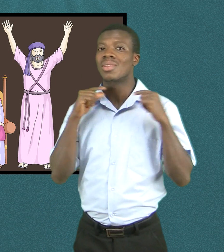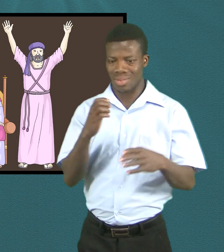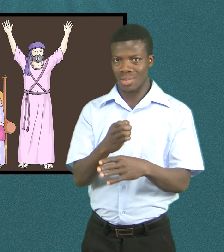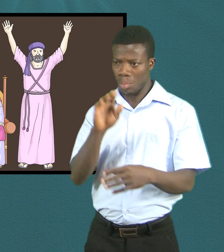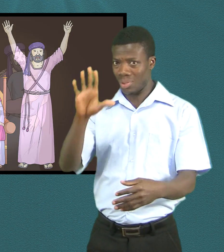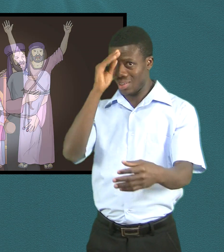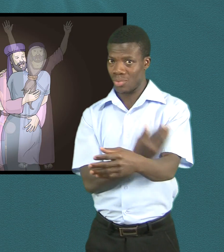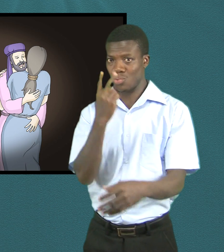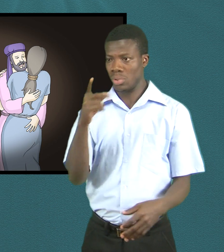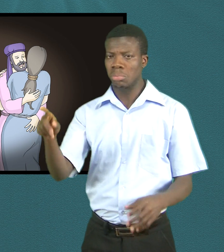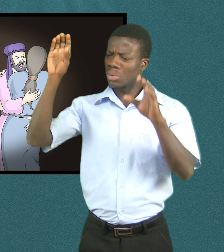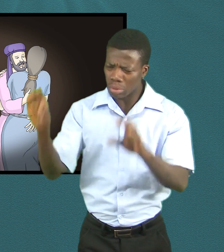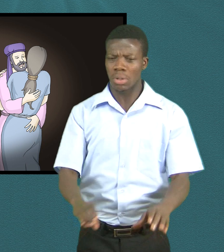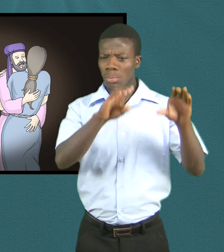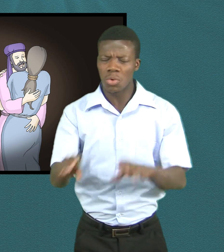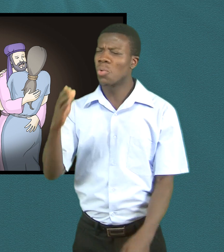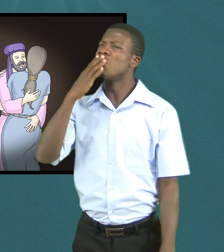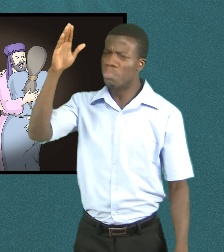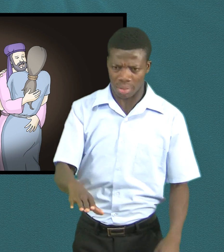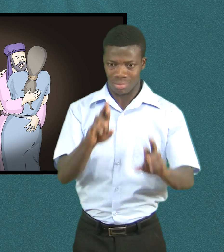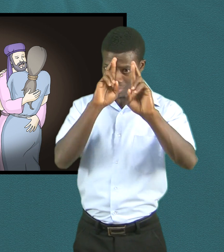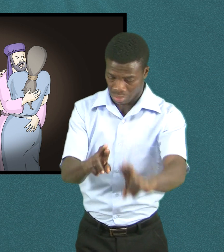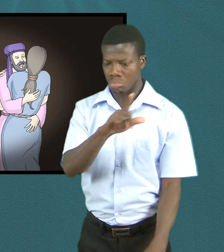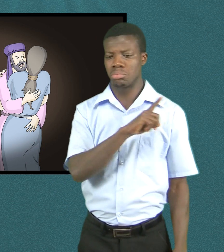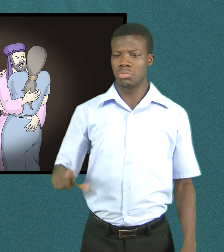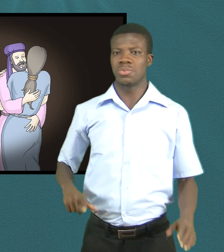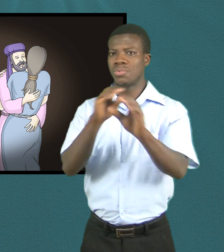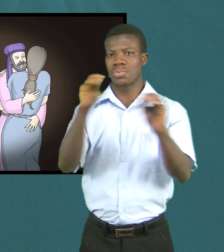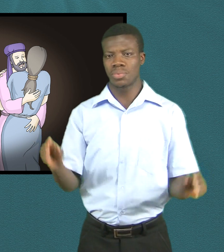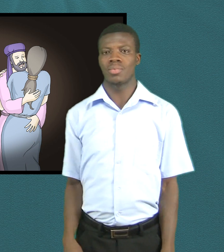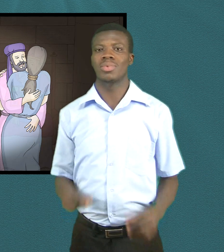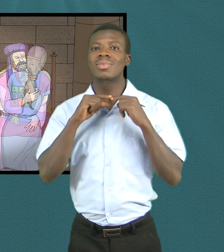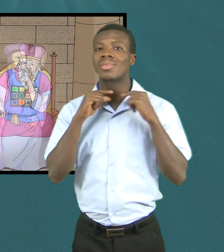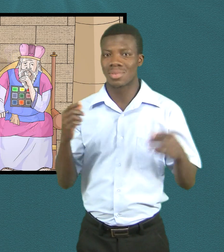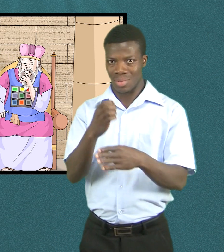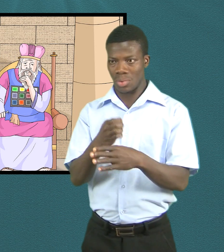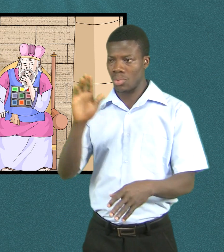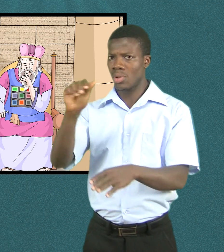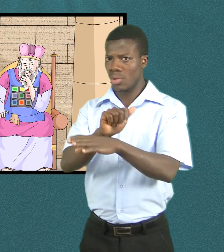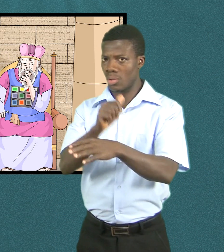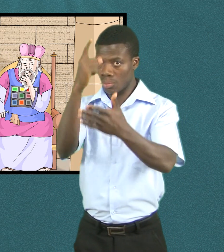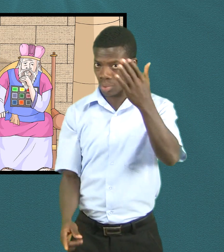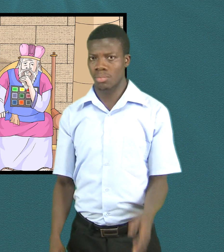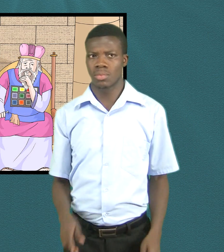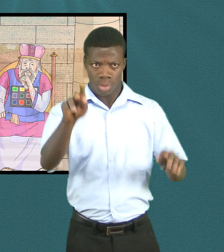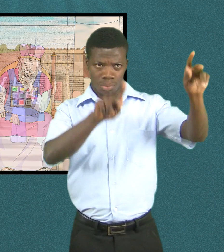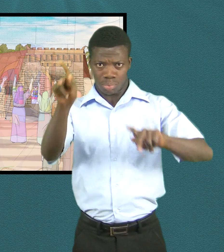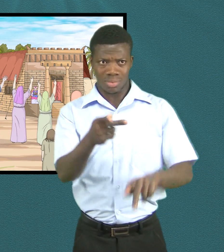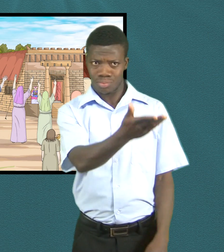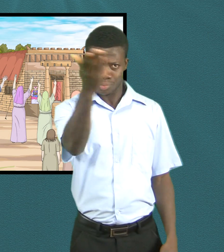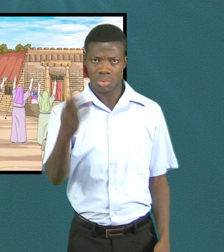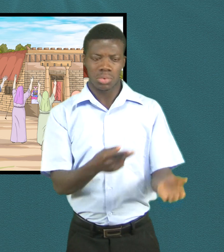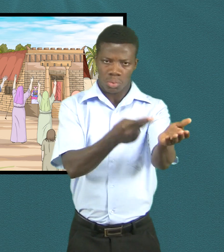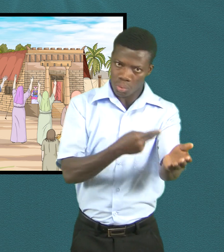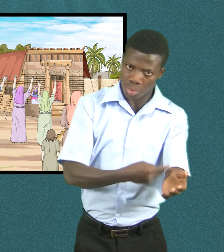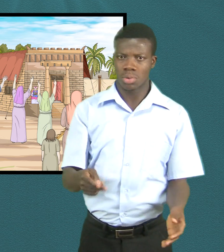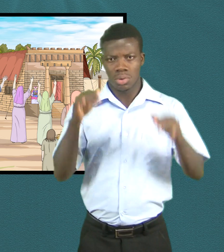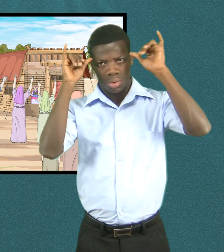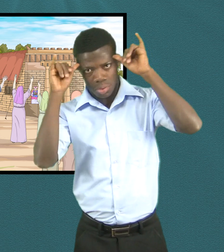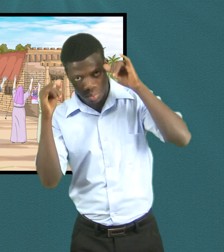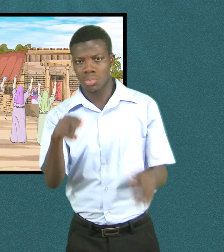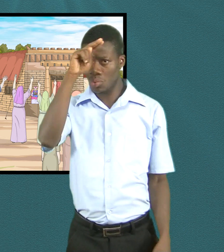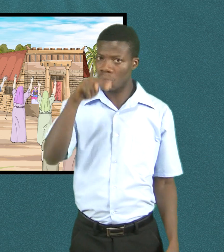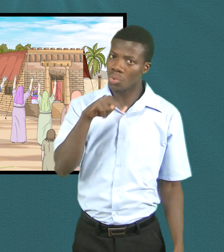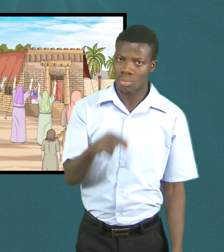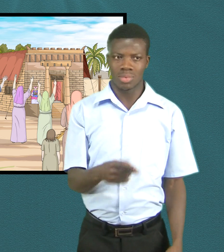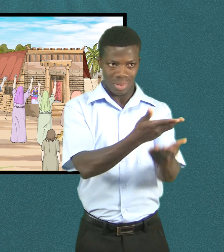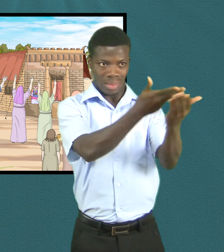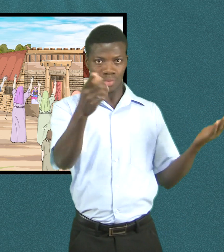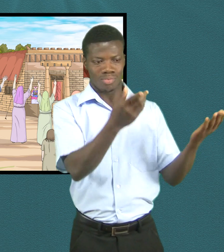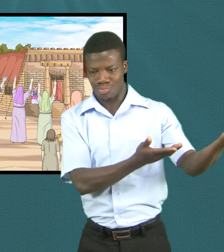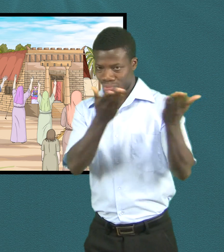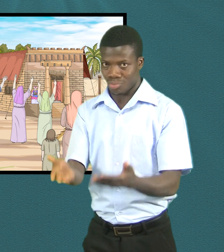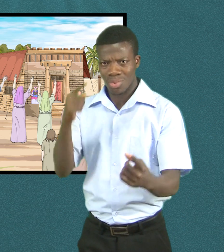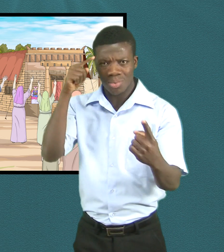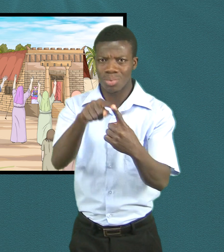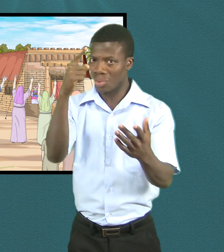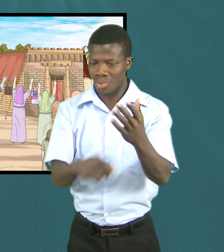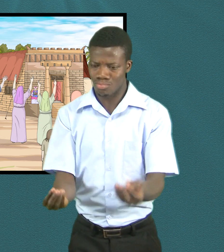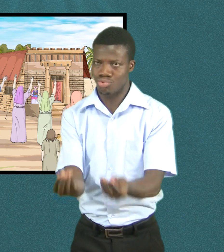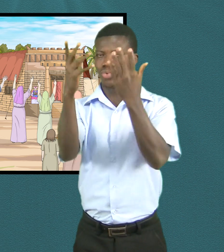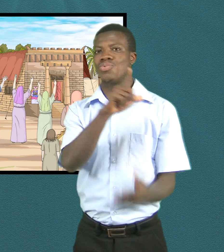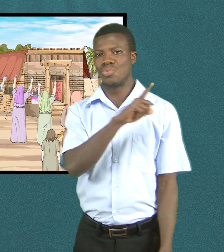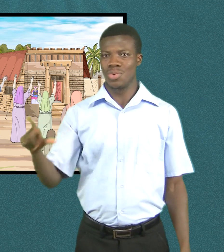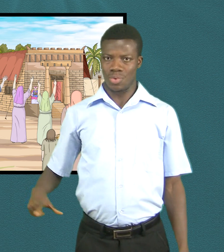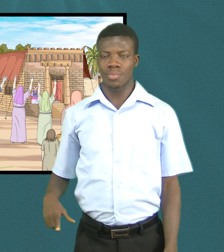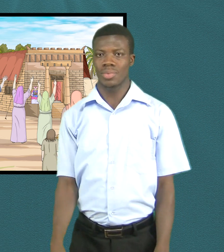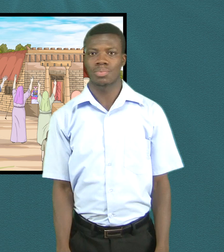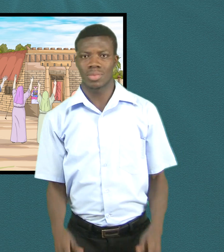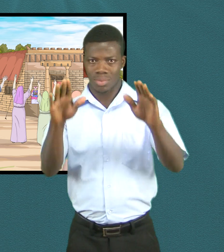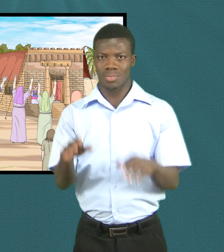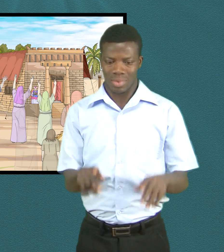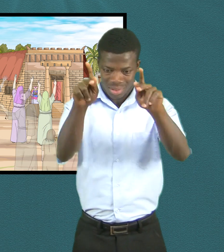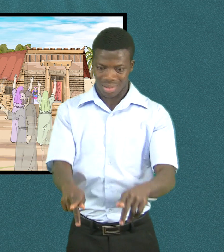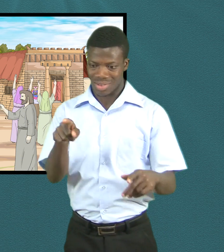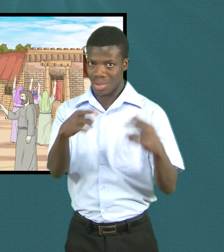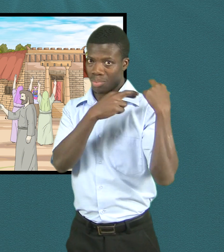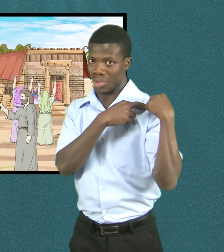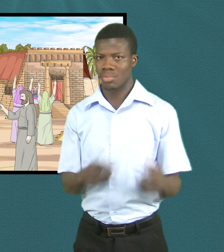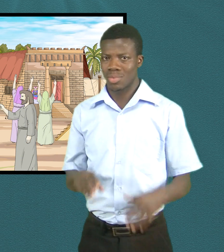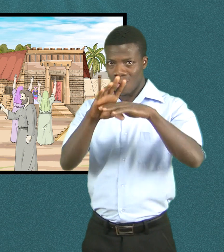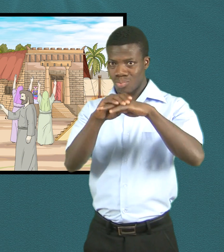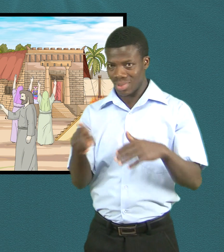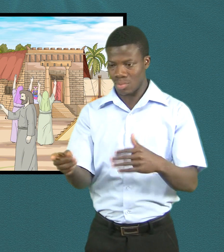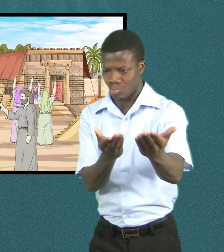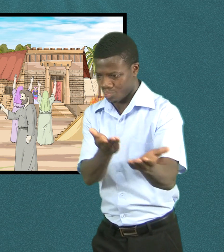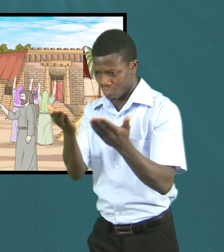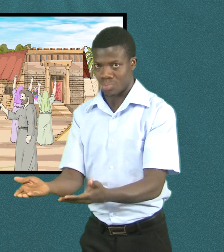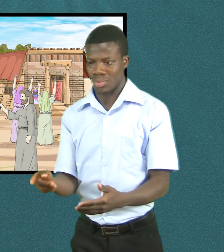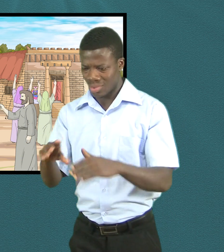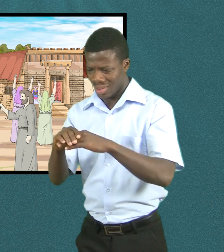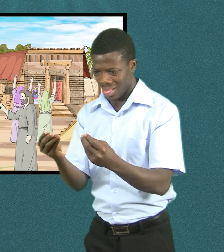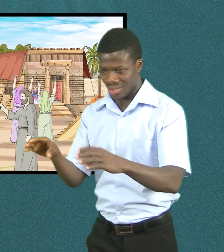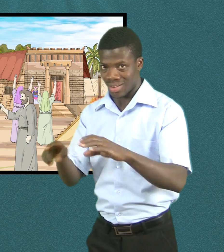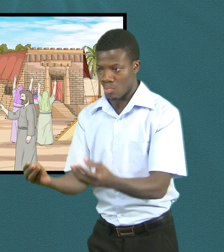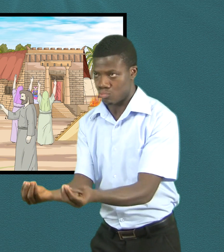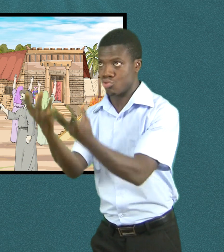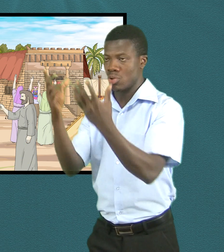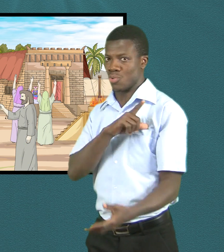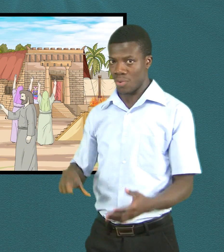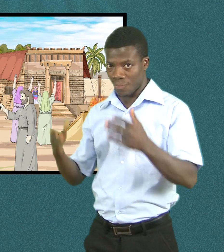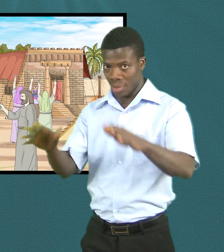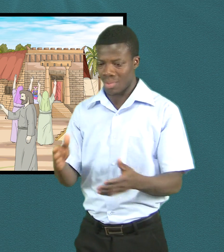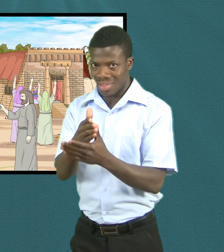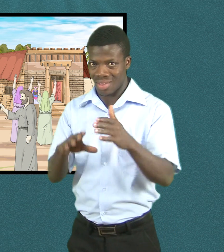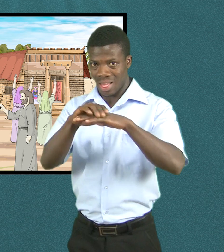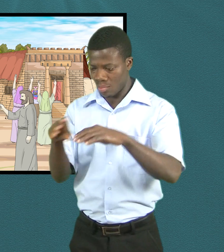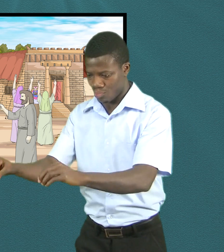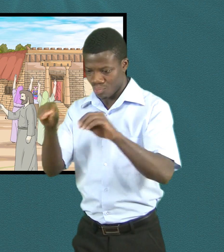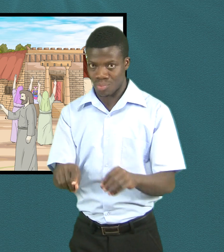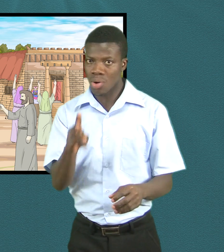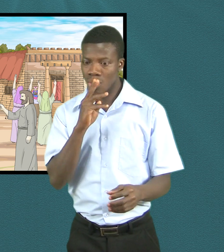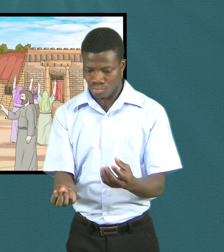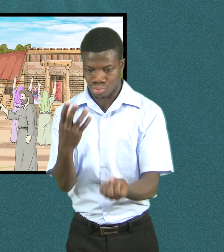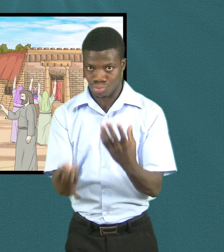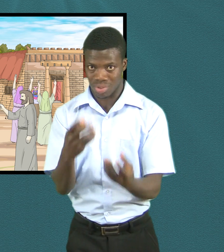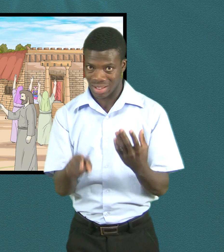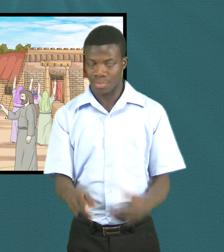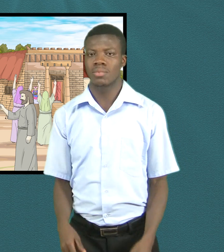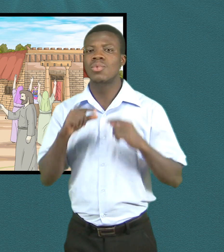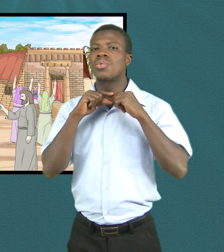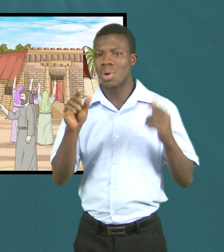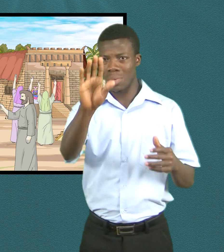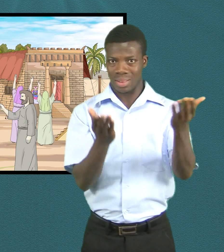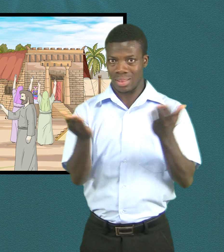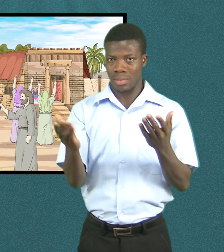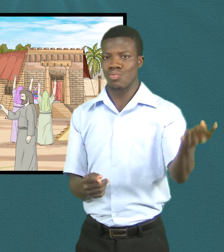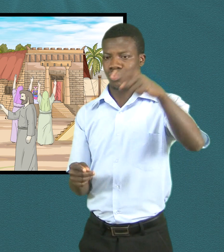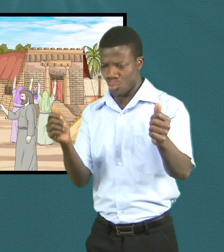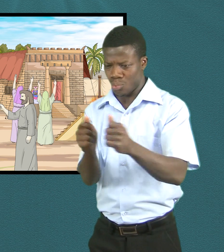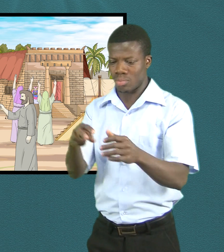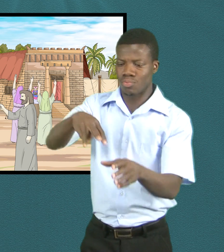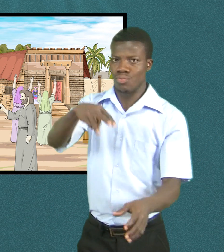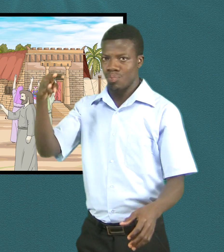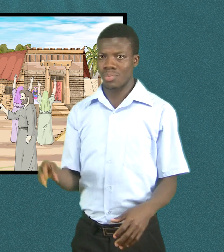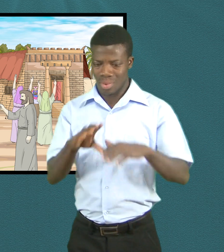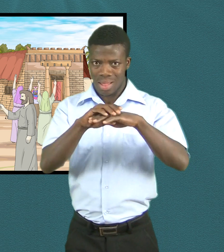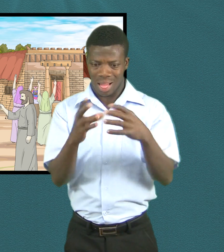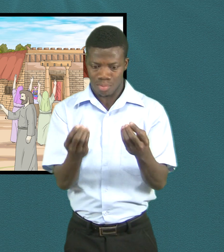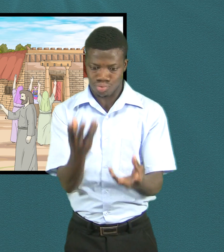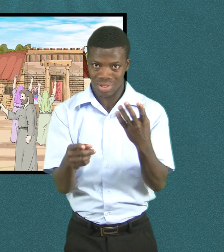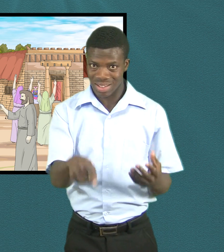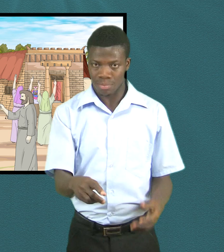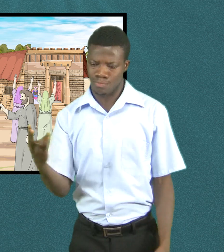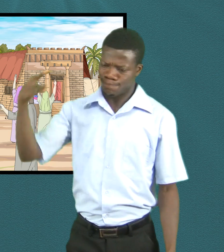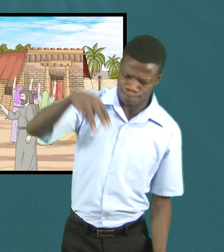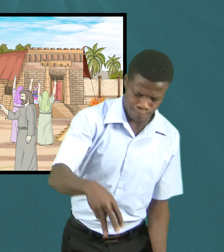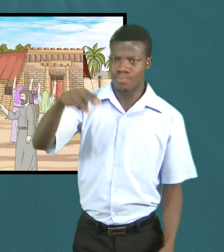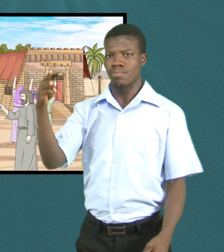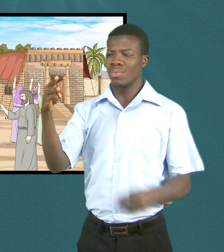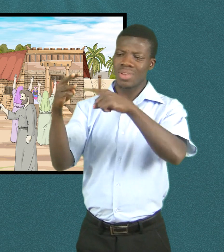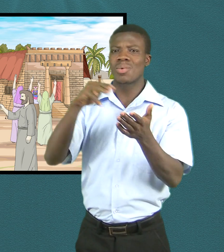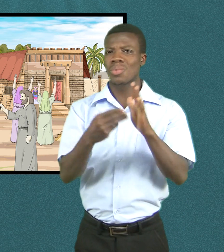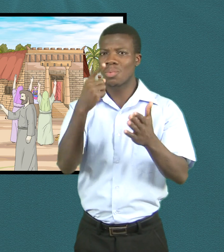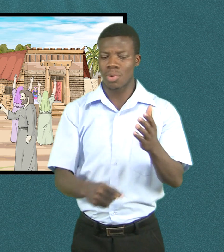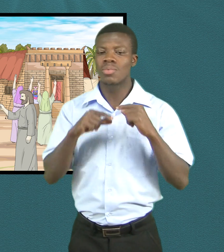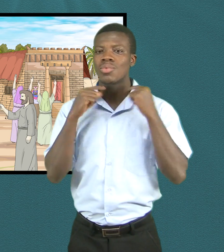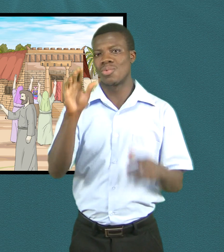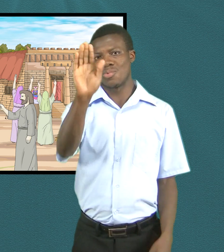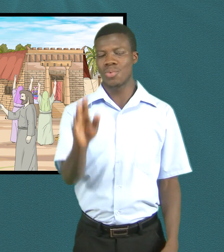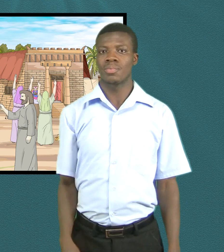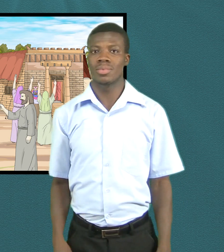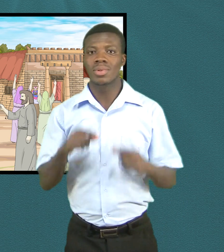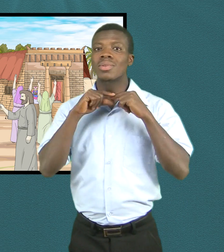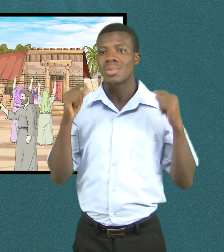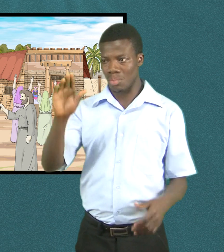When any man offered a sacrifice, the servant of the priest would come with a three-pronged meat fork while the meat was boiling and plunge it into the pan or kettle or cauldron or cooking pot. And the priest would claim for himself whatever the meat fork brought up.